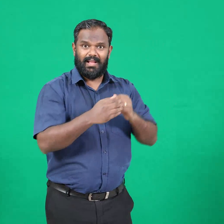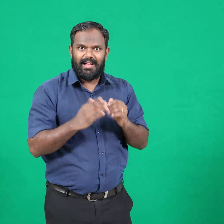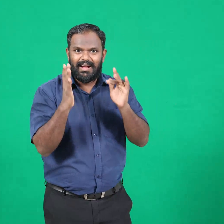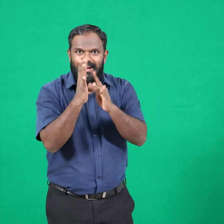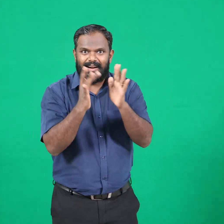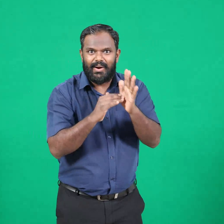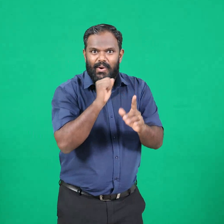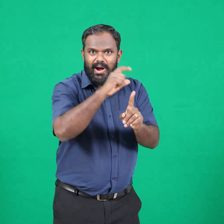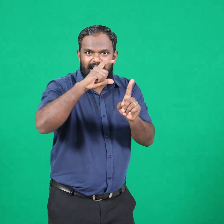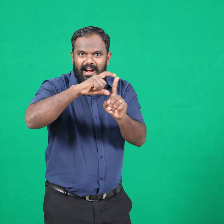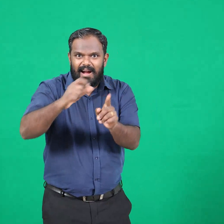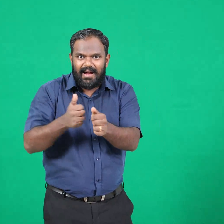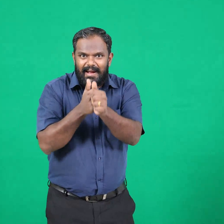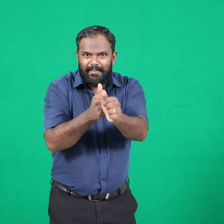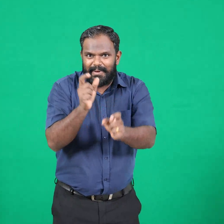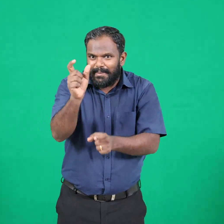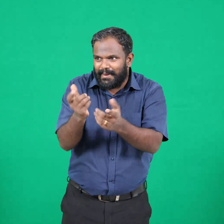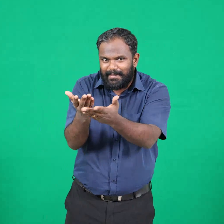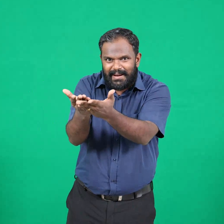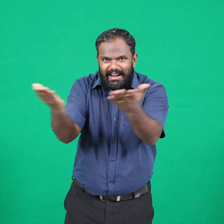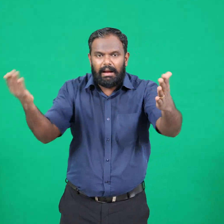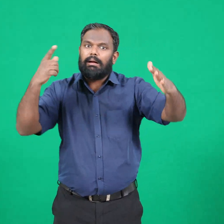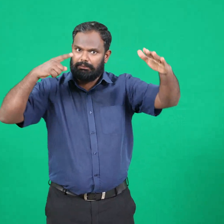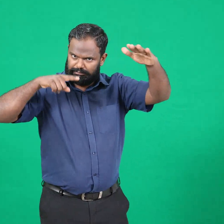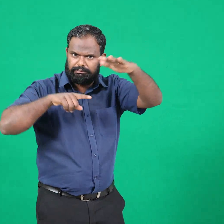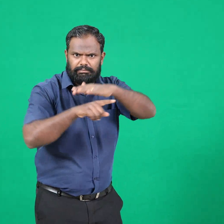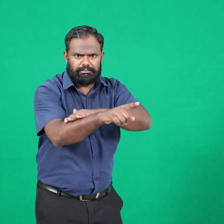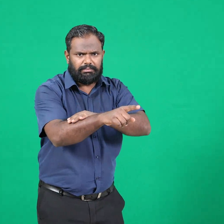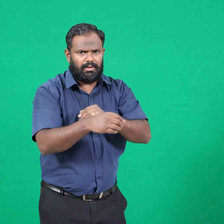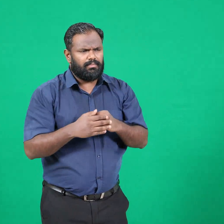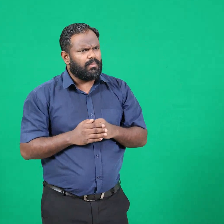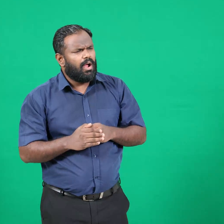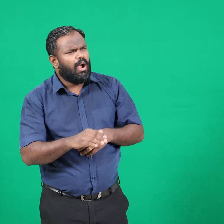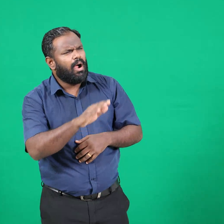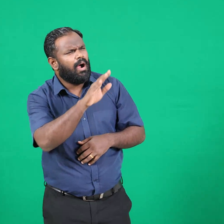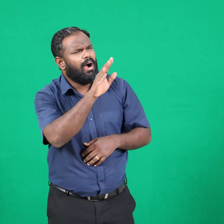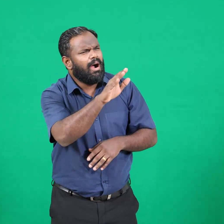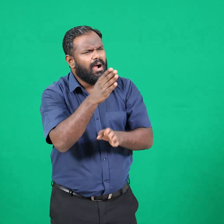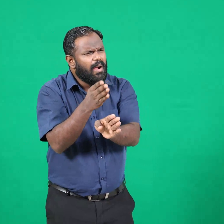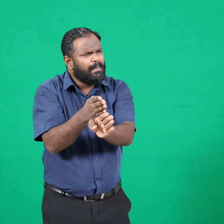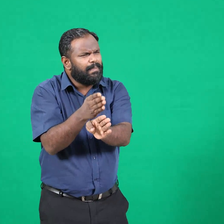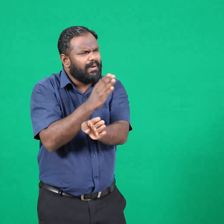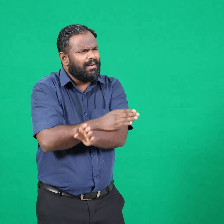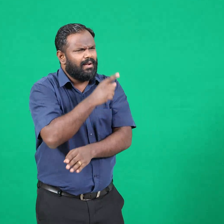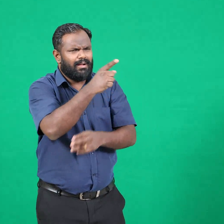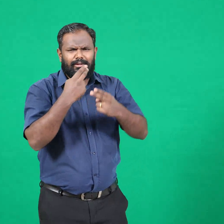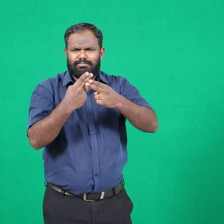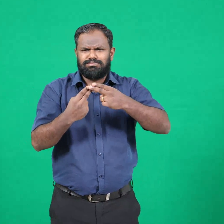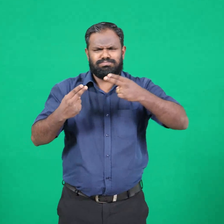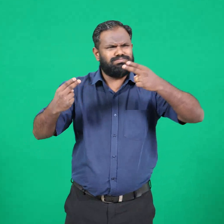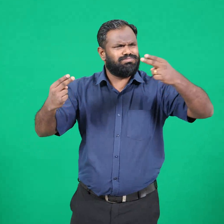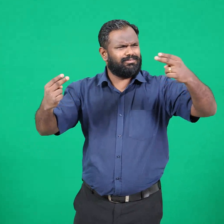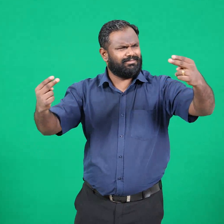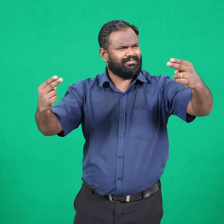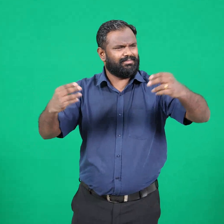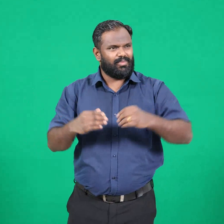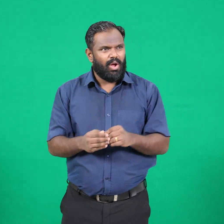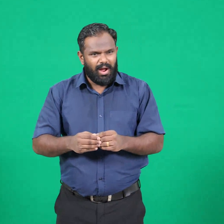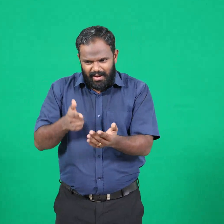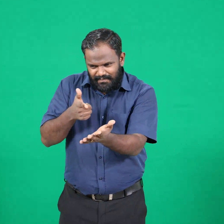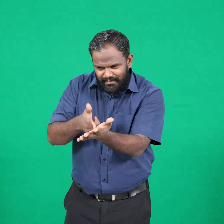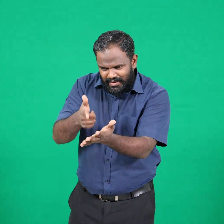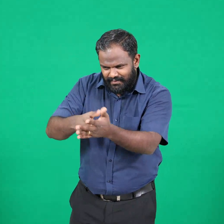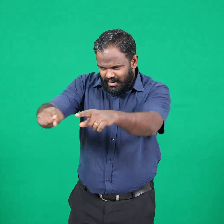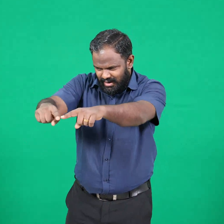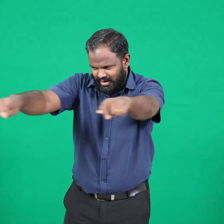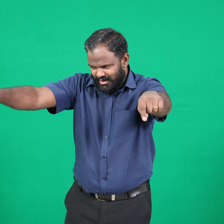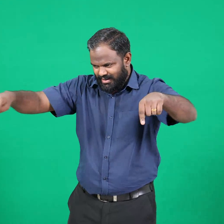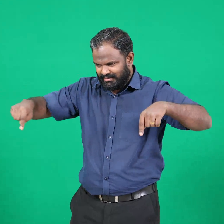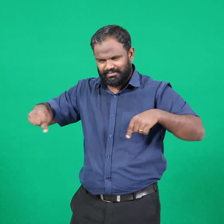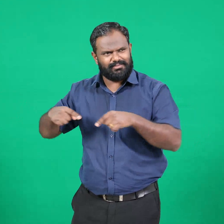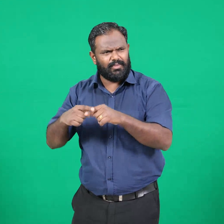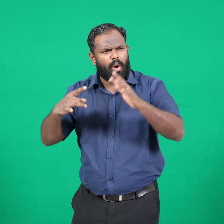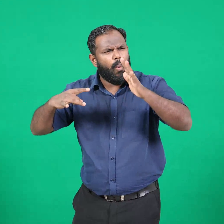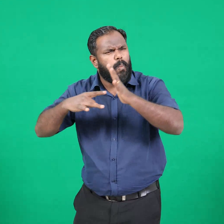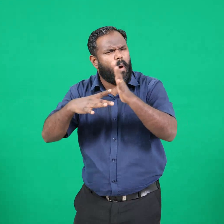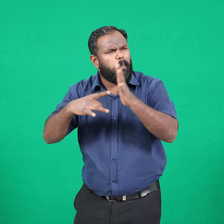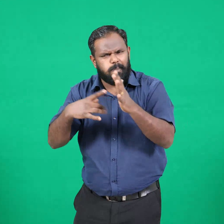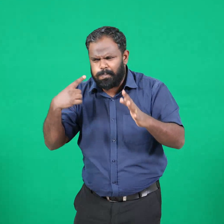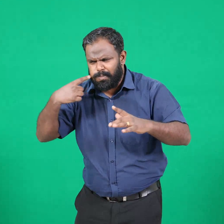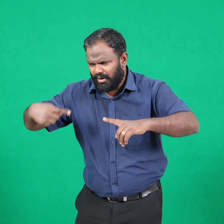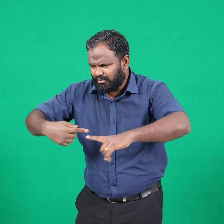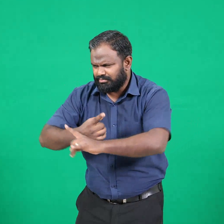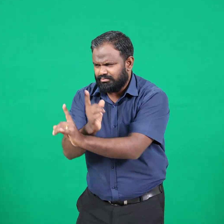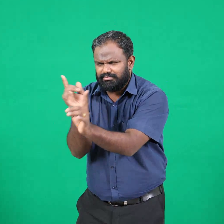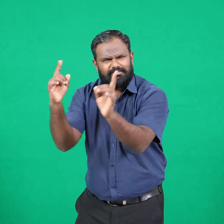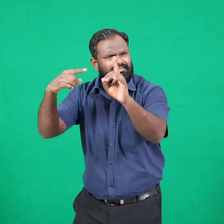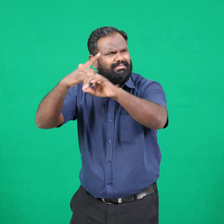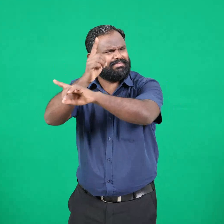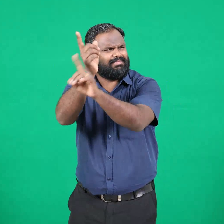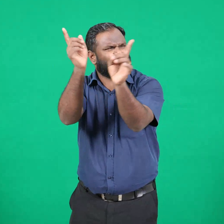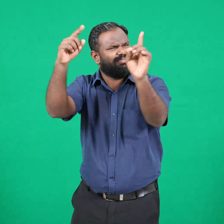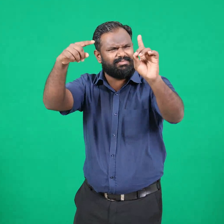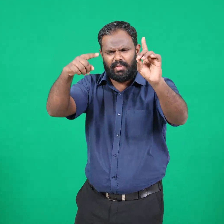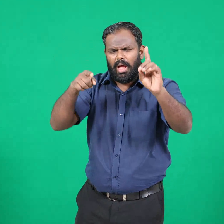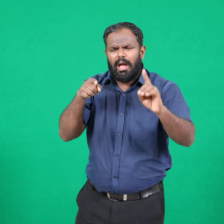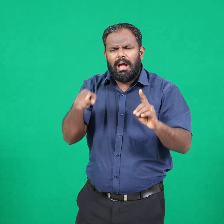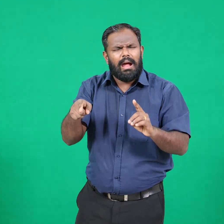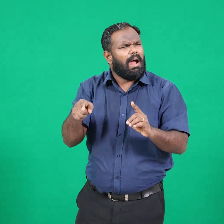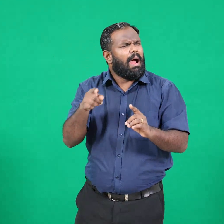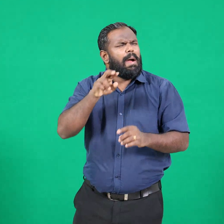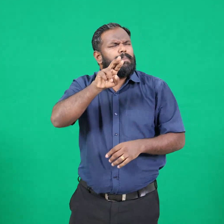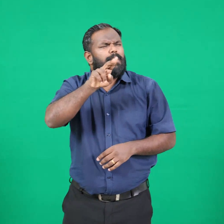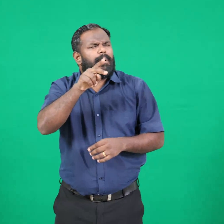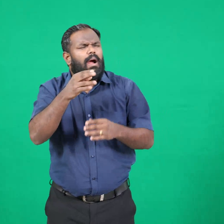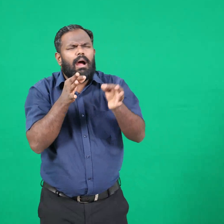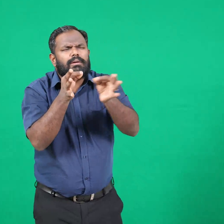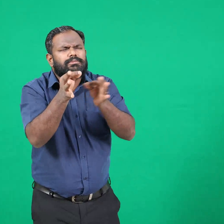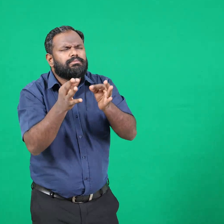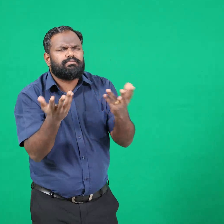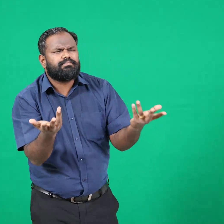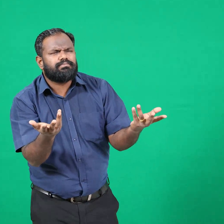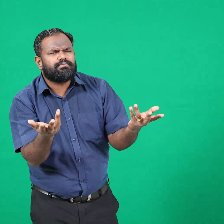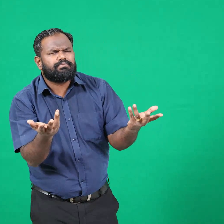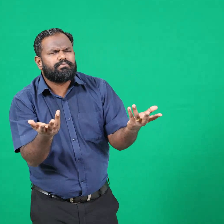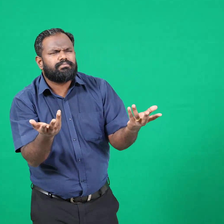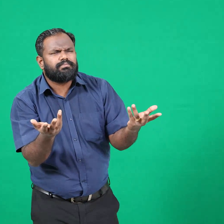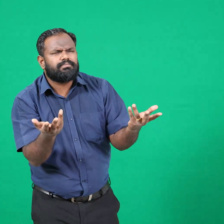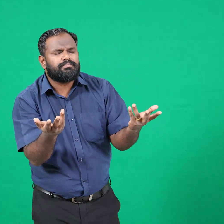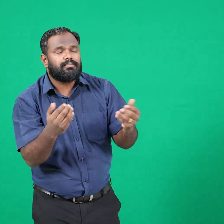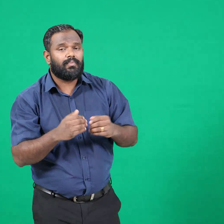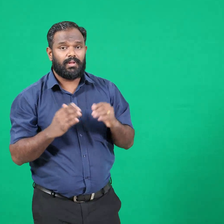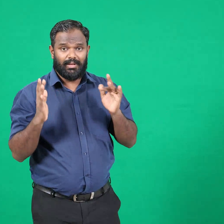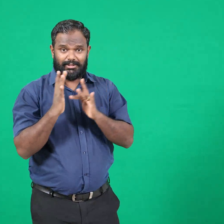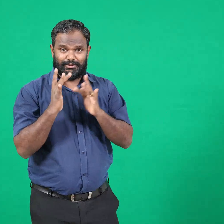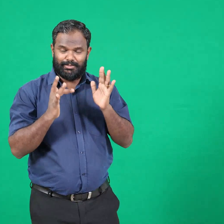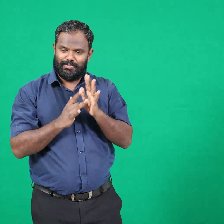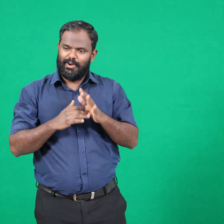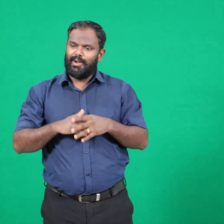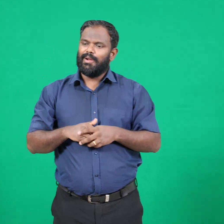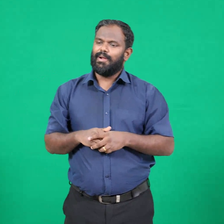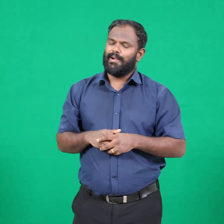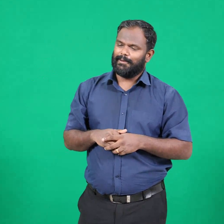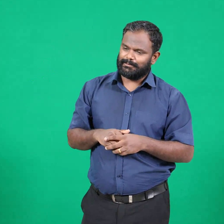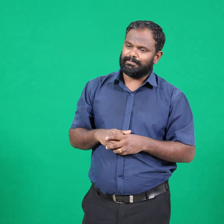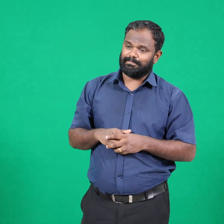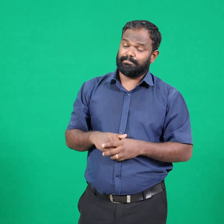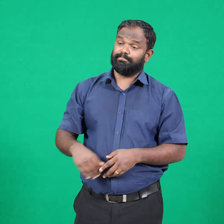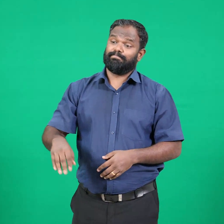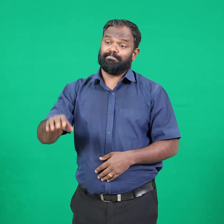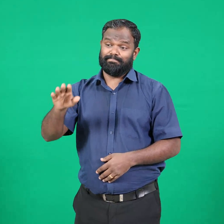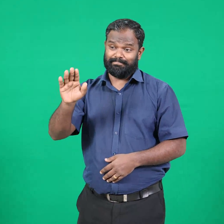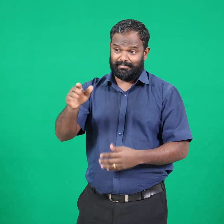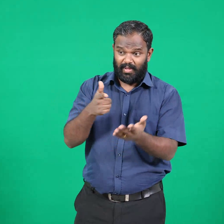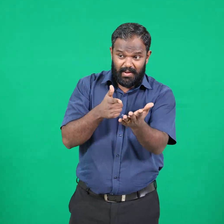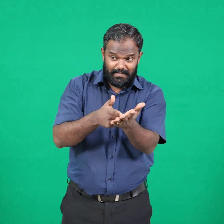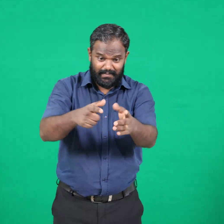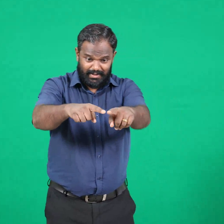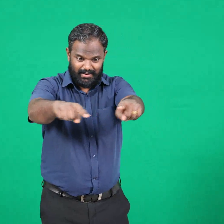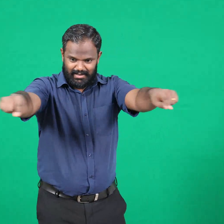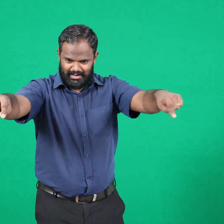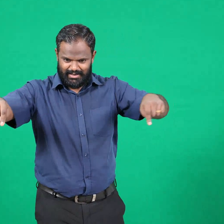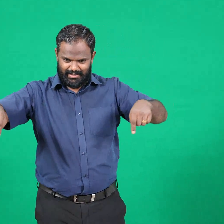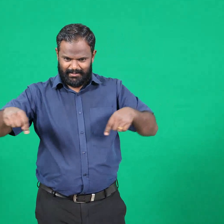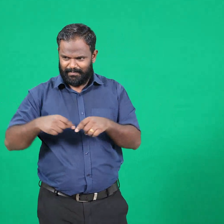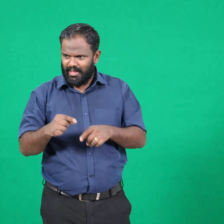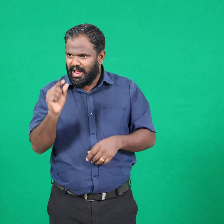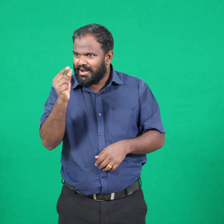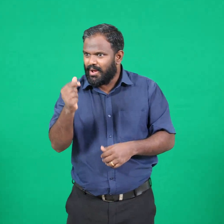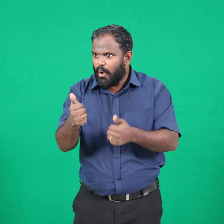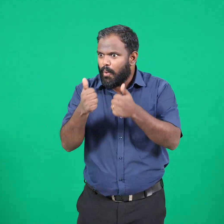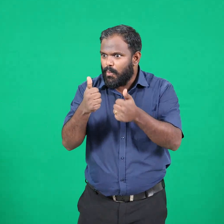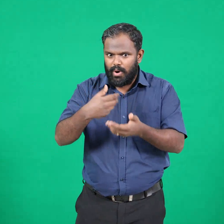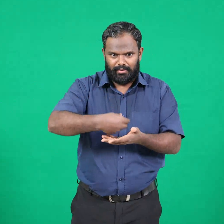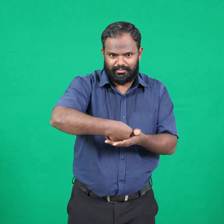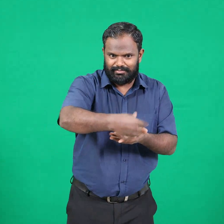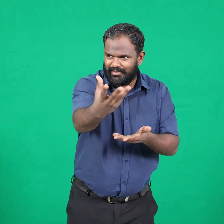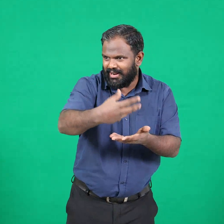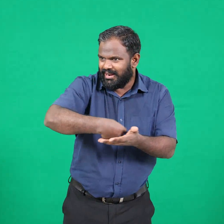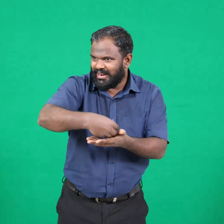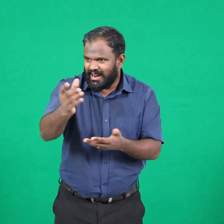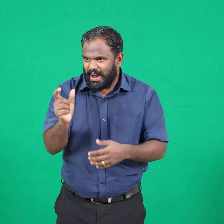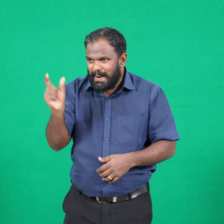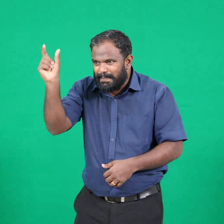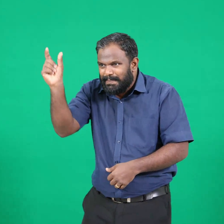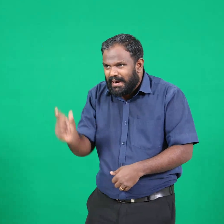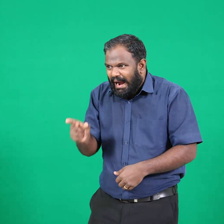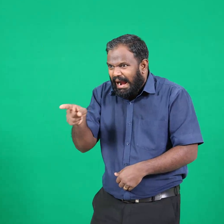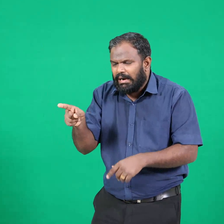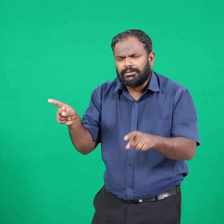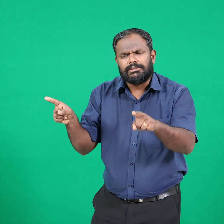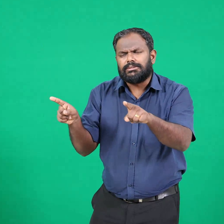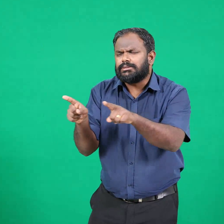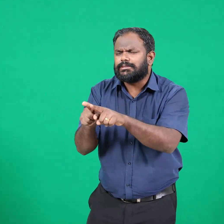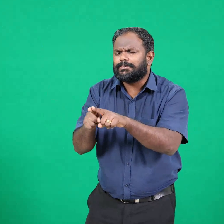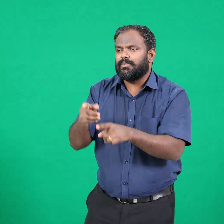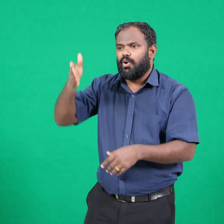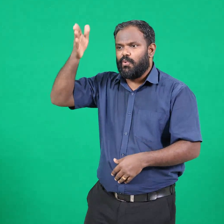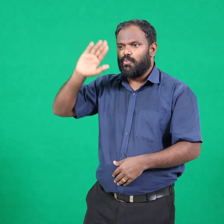His disciples came to Him and said, "Explain to us the parable of the weeds in the field."